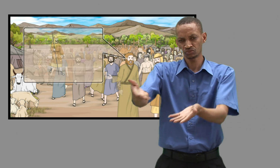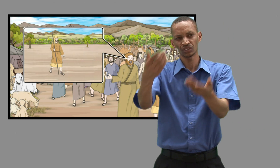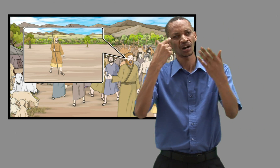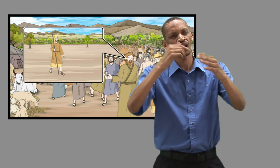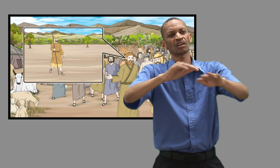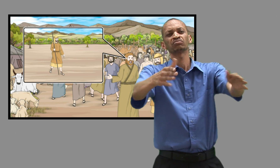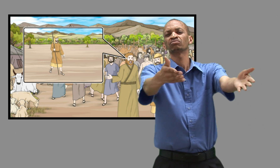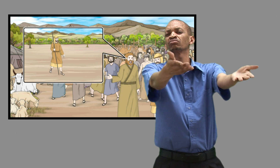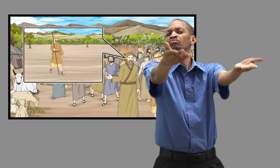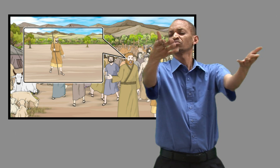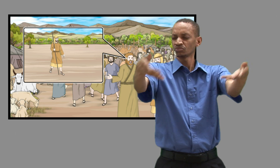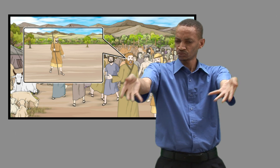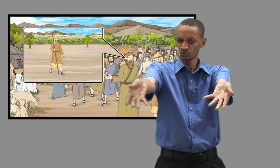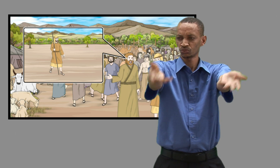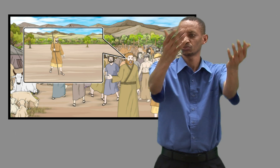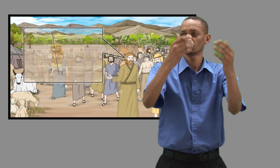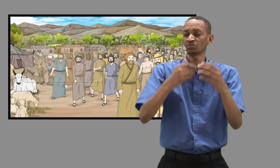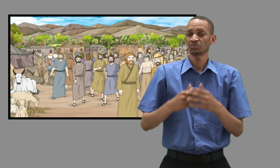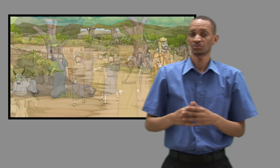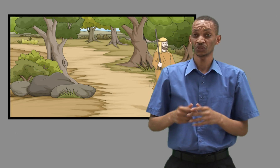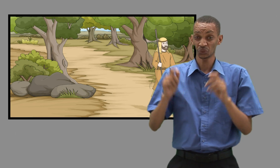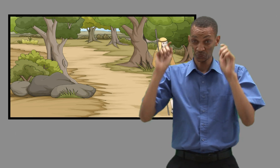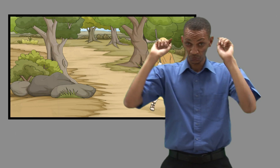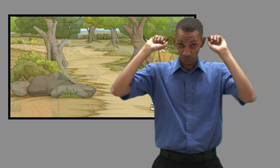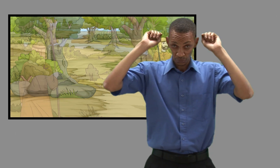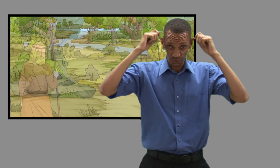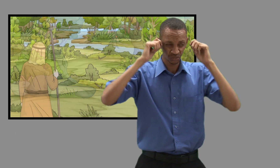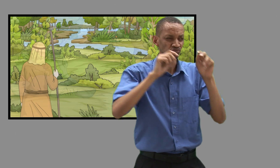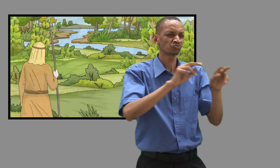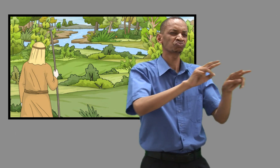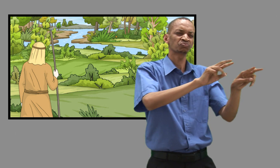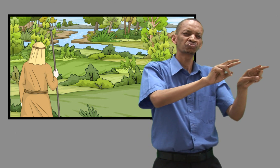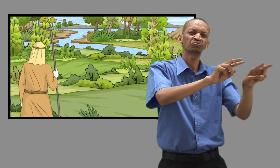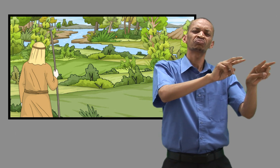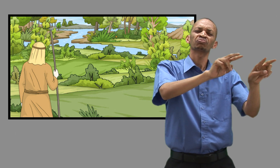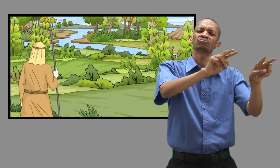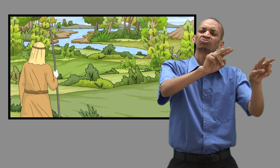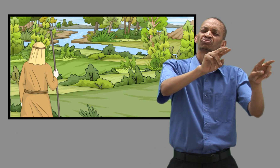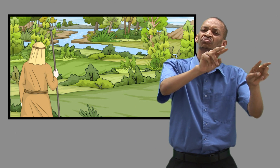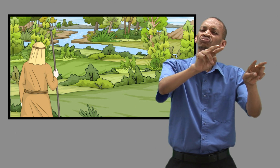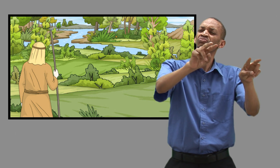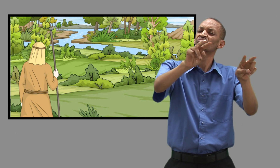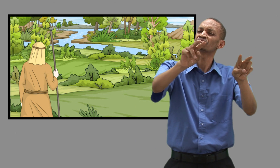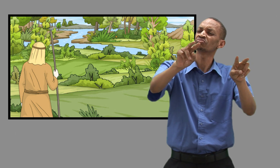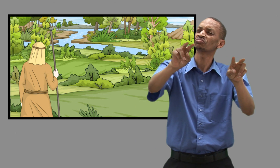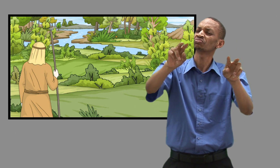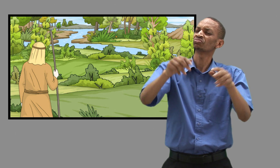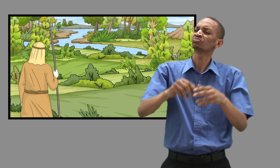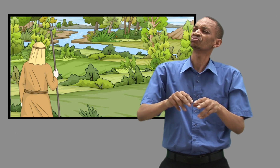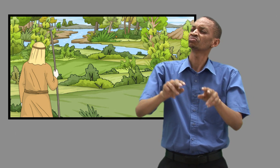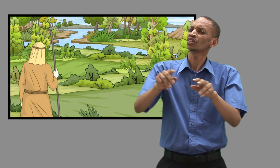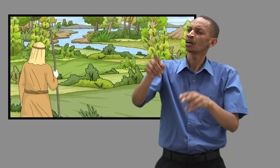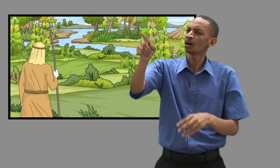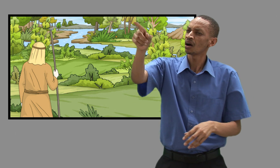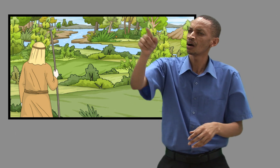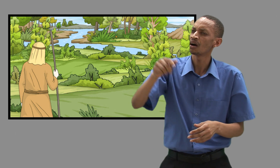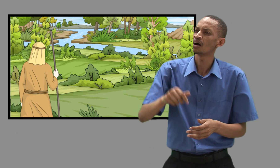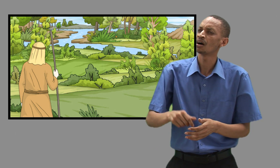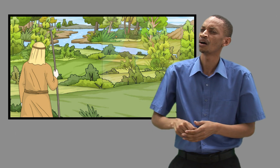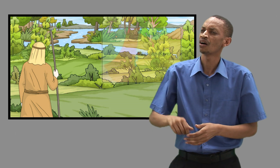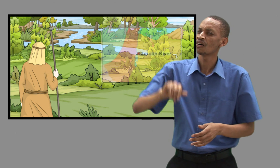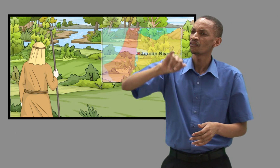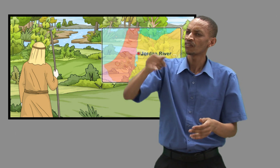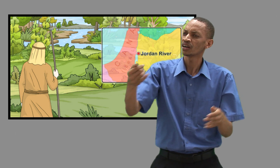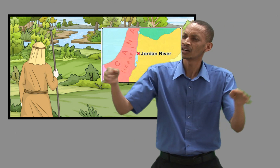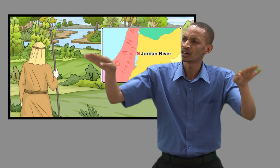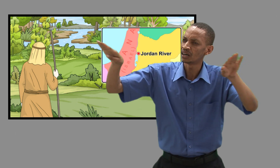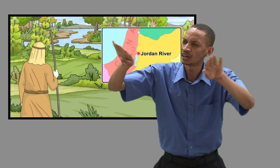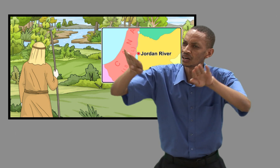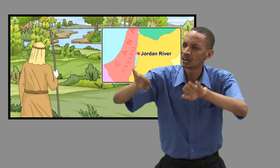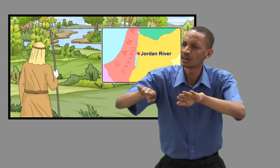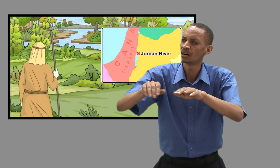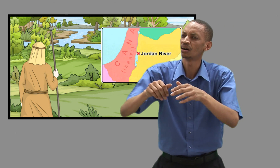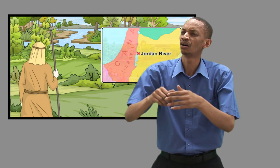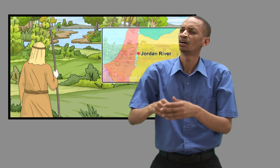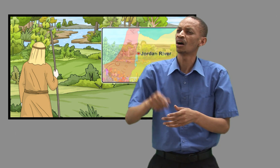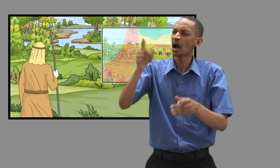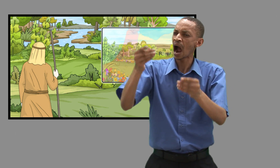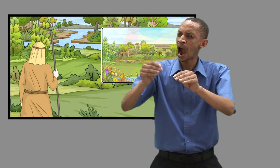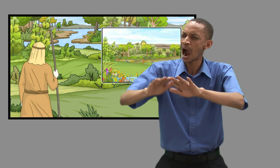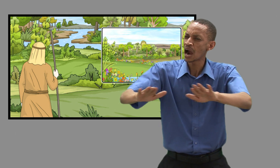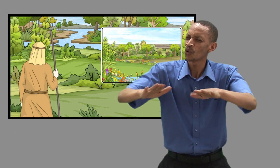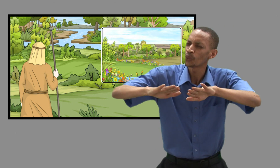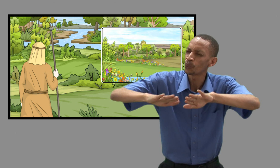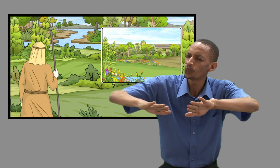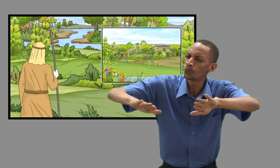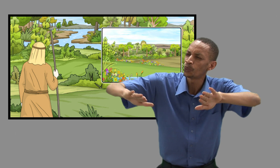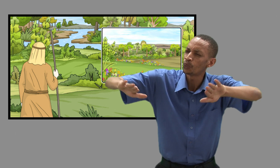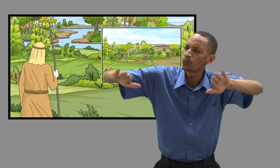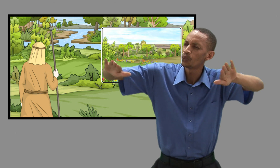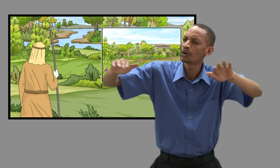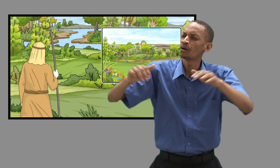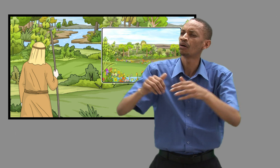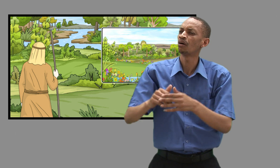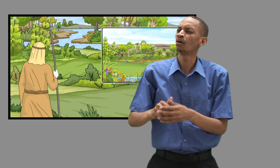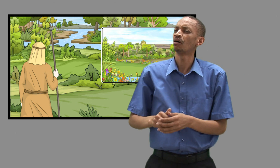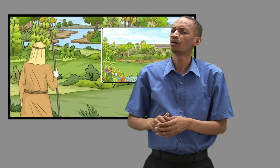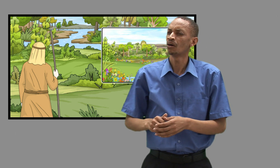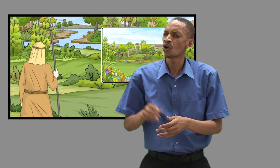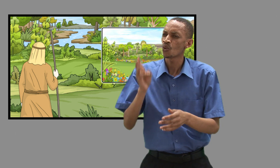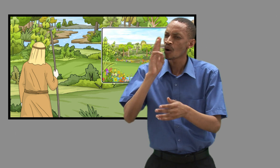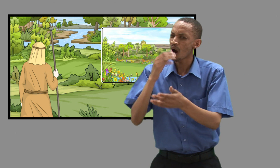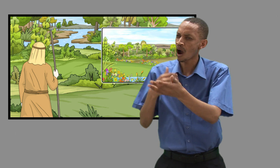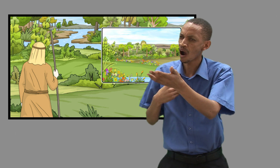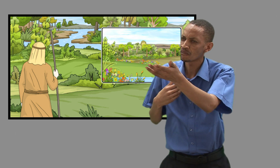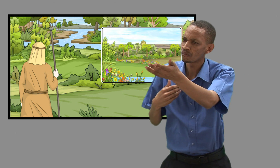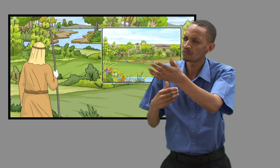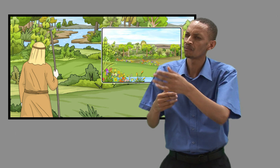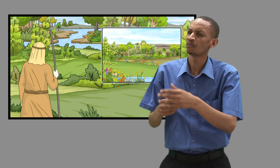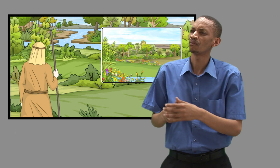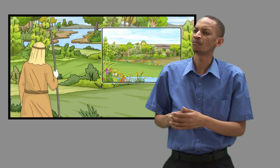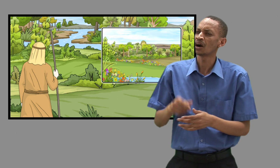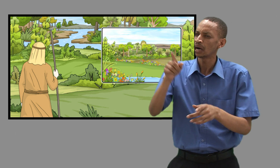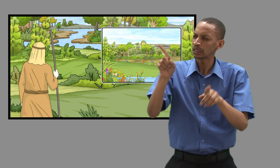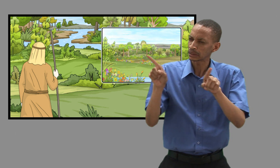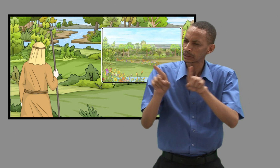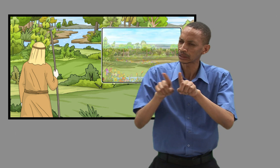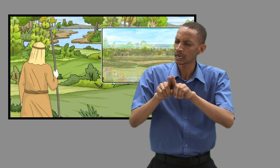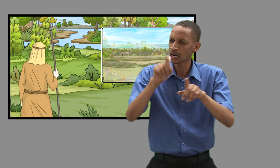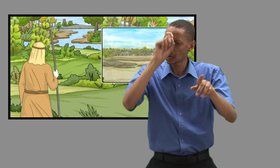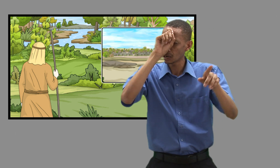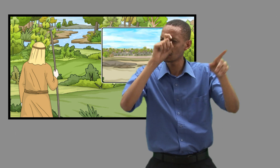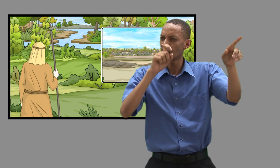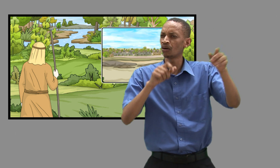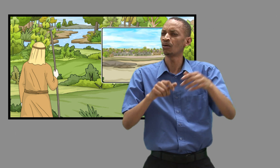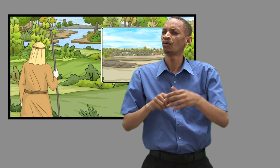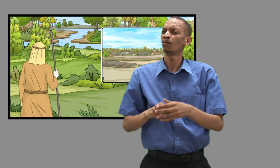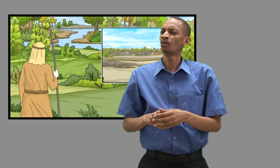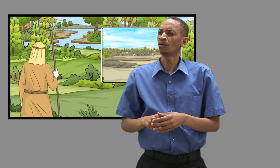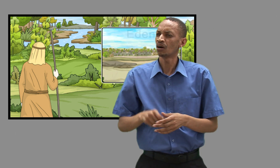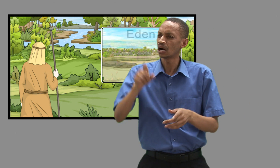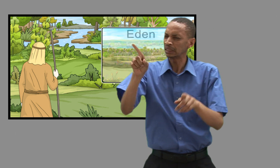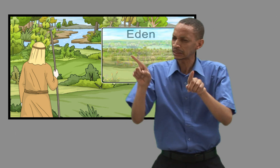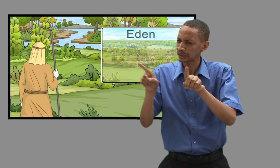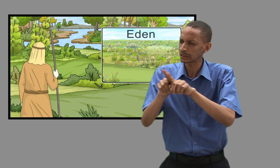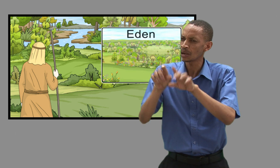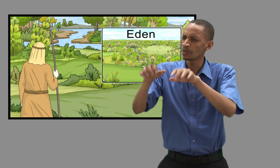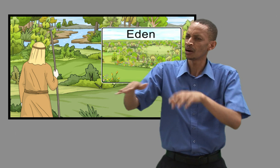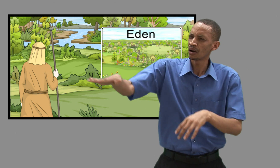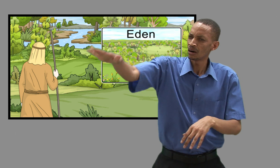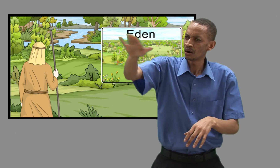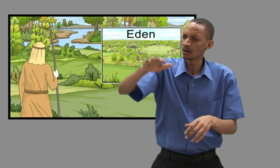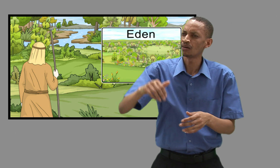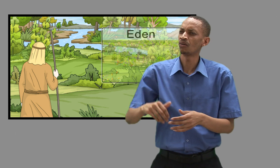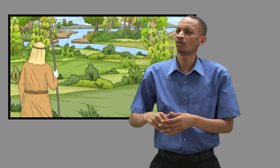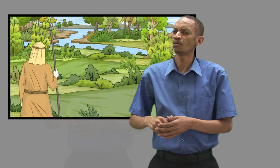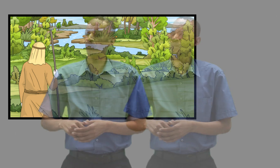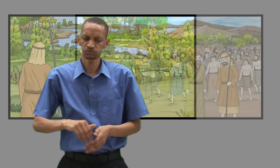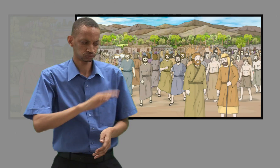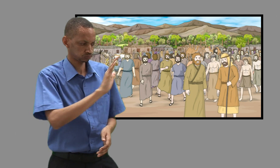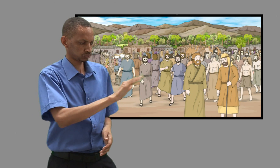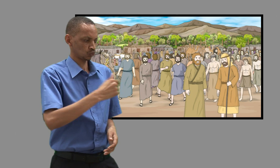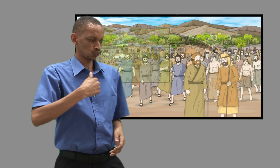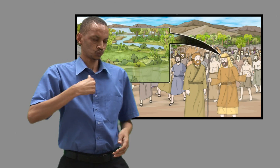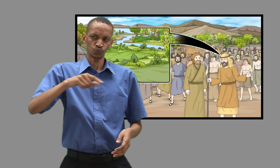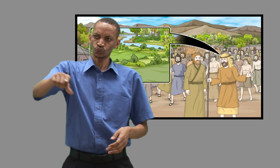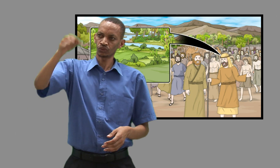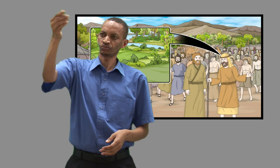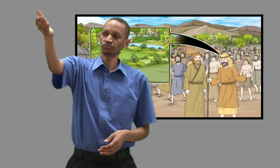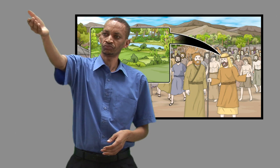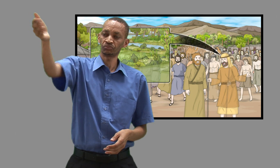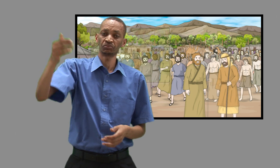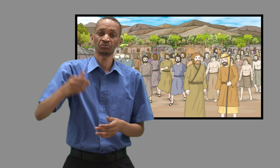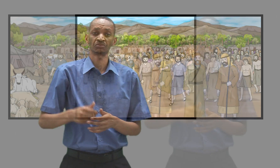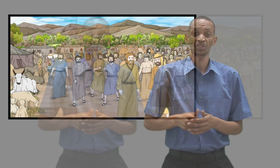And Lot looked out and saw that the whole plain of the Jordan, all the way to Zoar, was well watered like the garden of the LORD, like the land of Egypt.